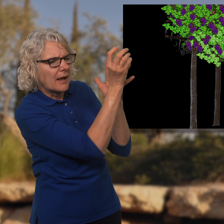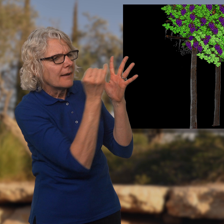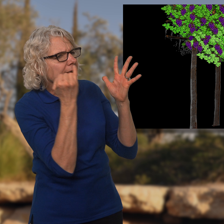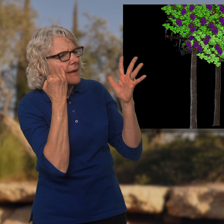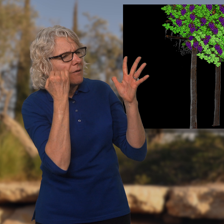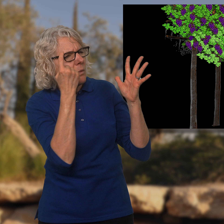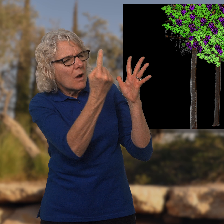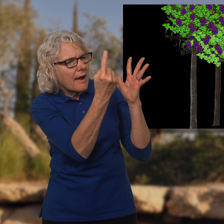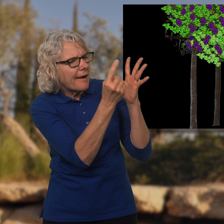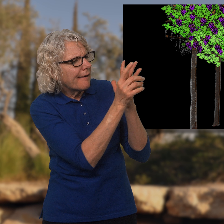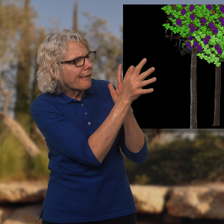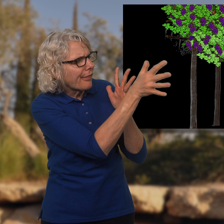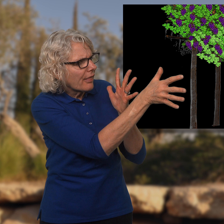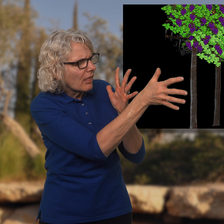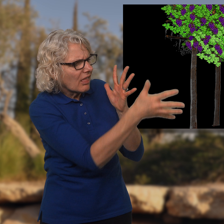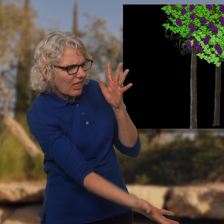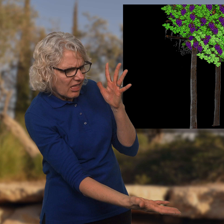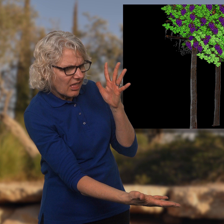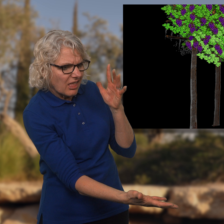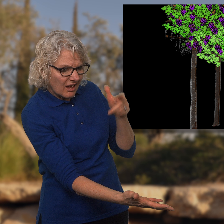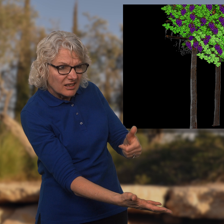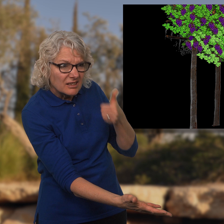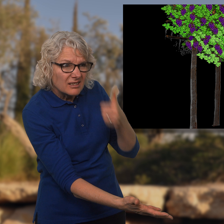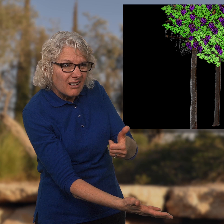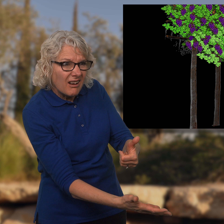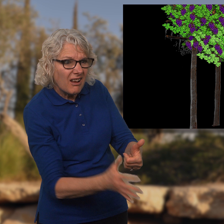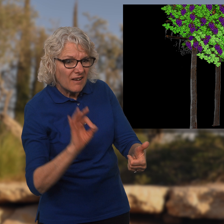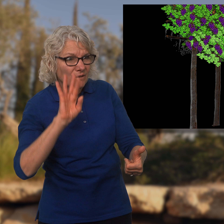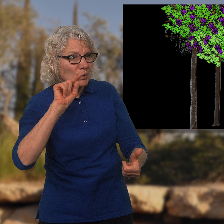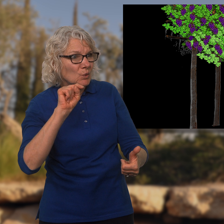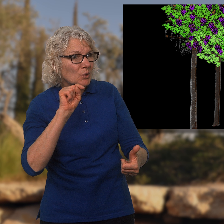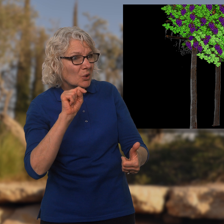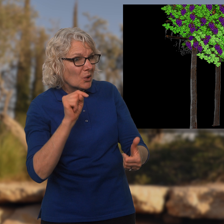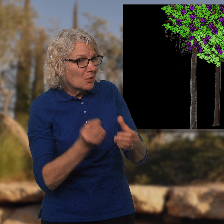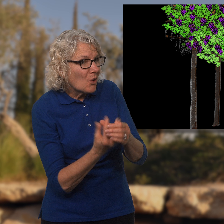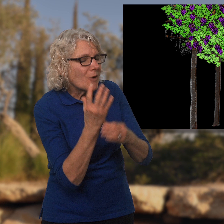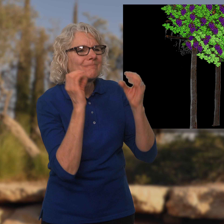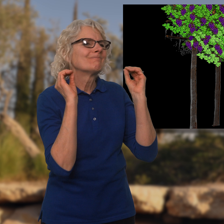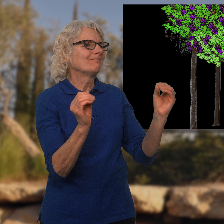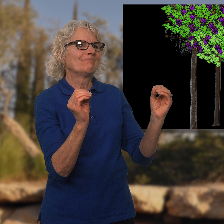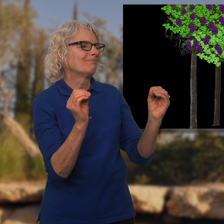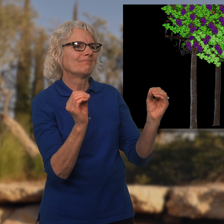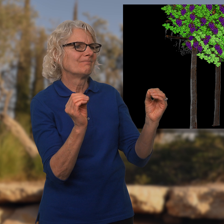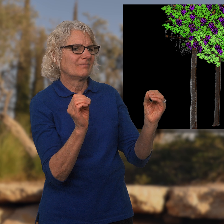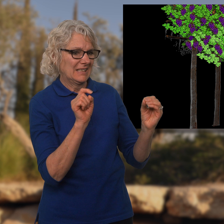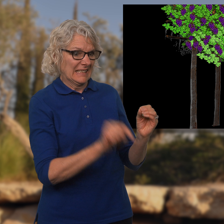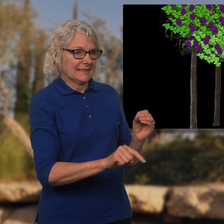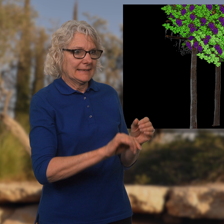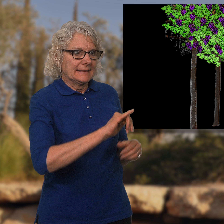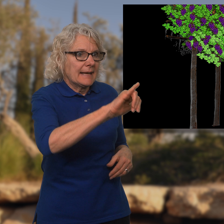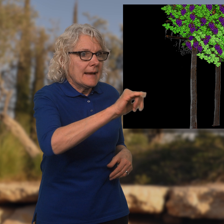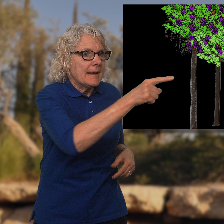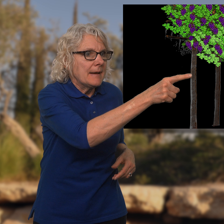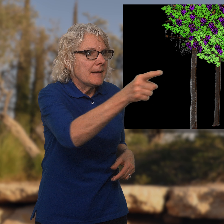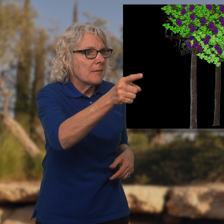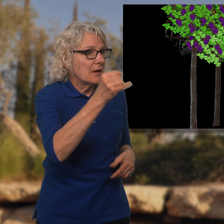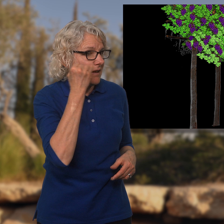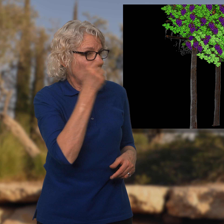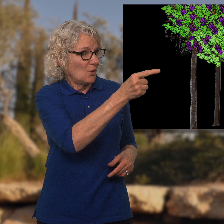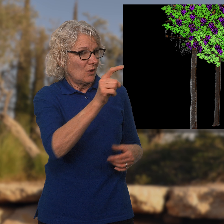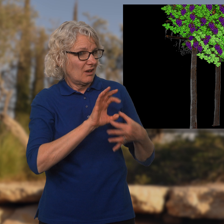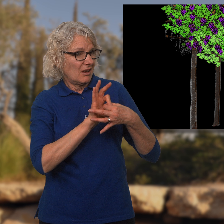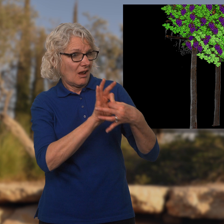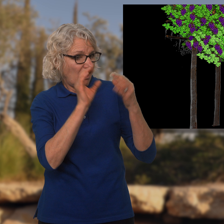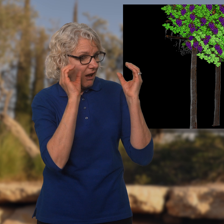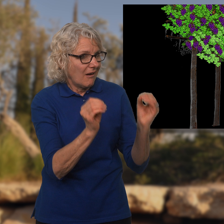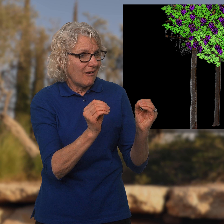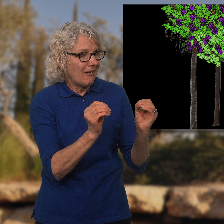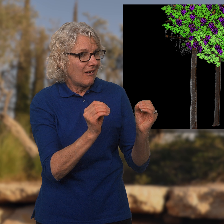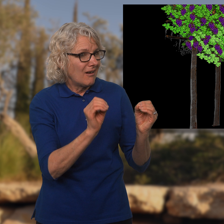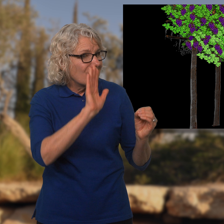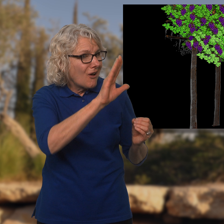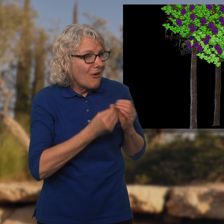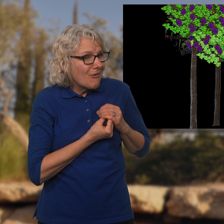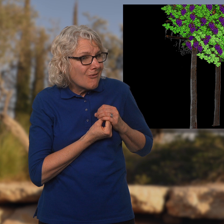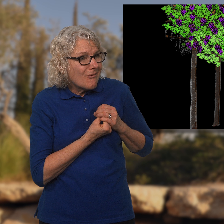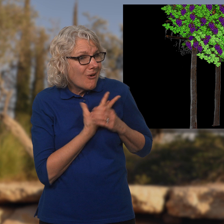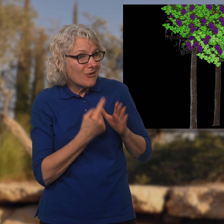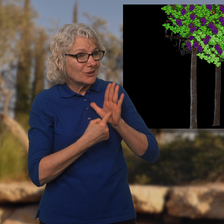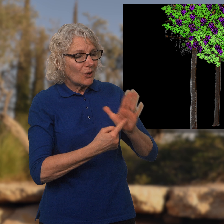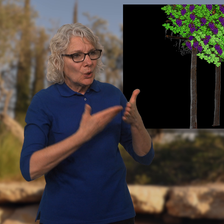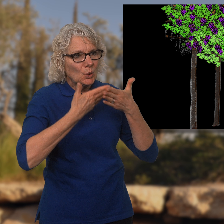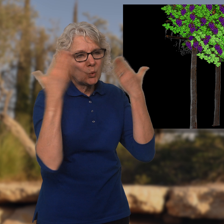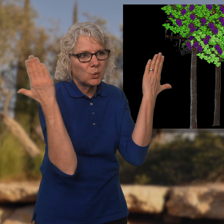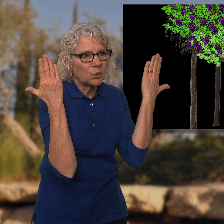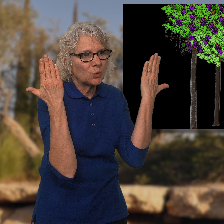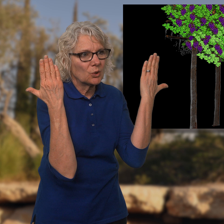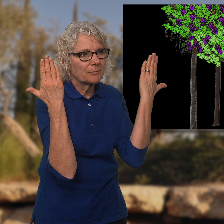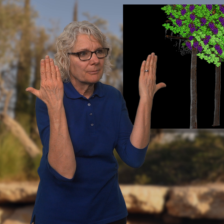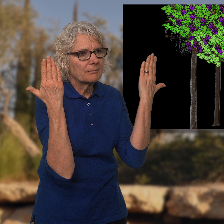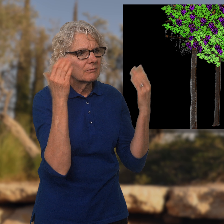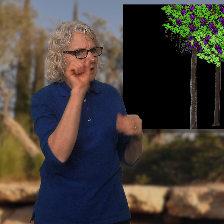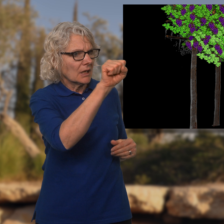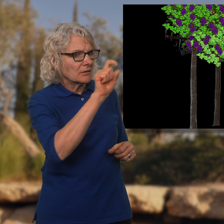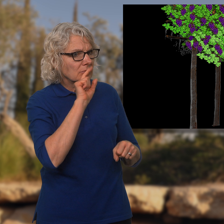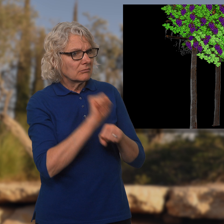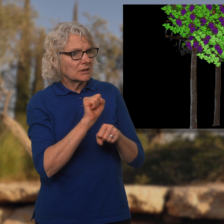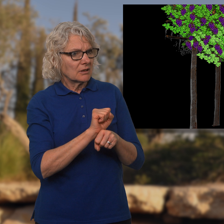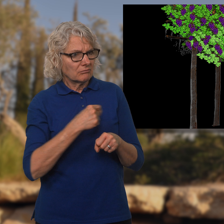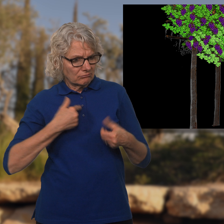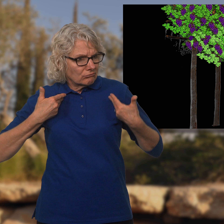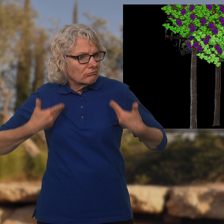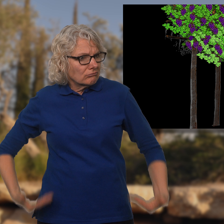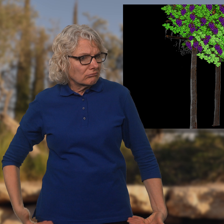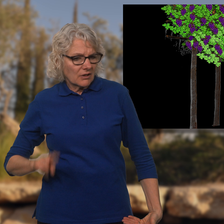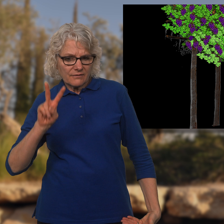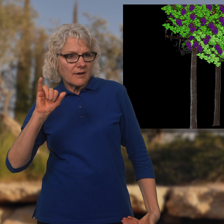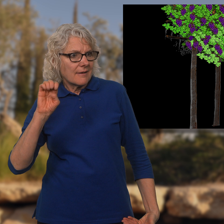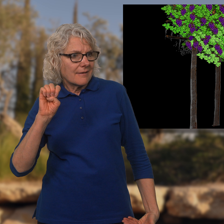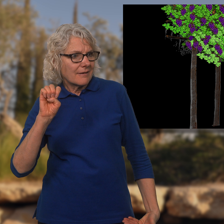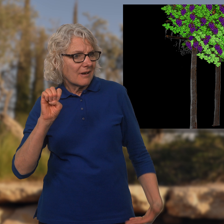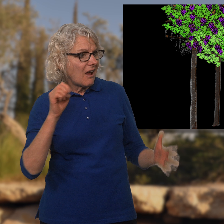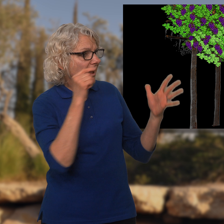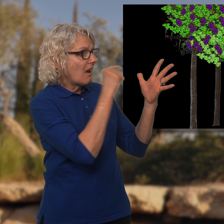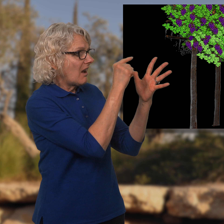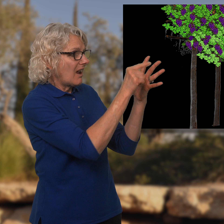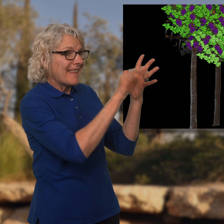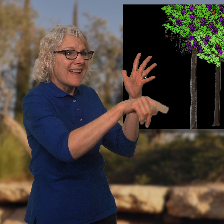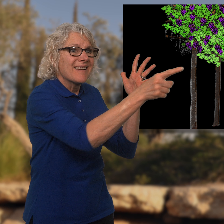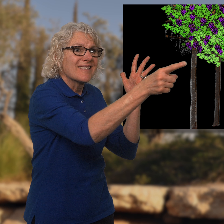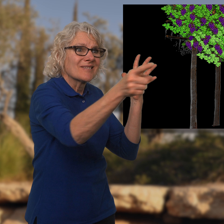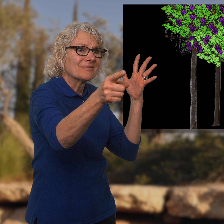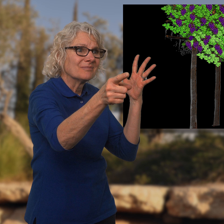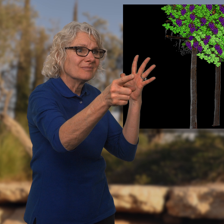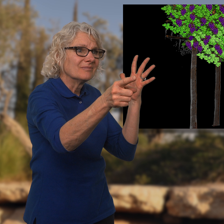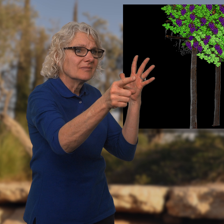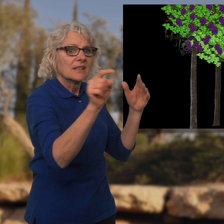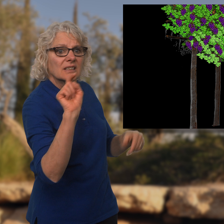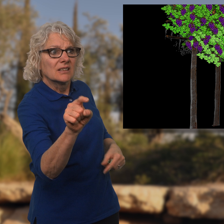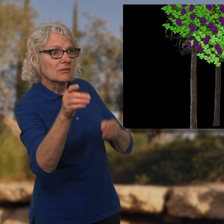Just as no branch can bear fruit by itself unless it remains in the vine, neither can you bear fruit unless you remain in Me.